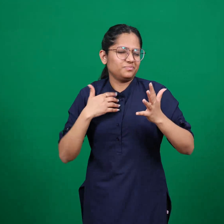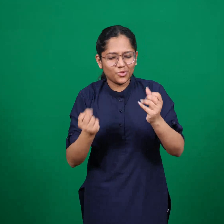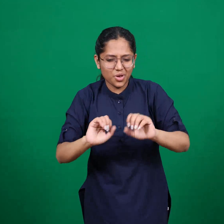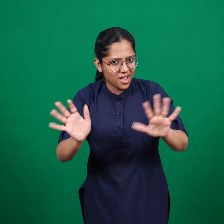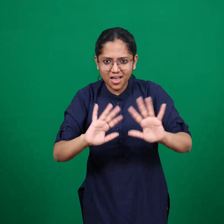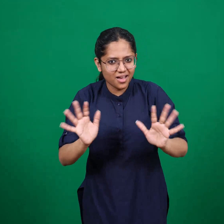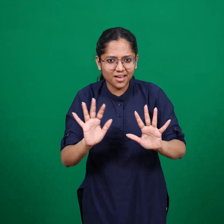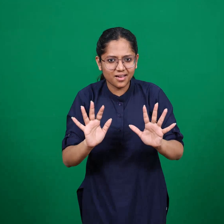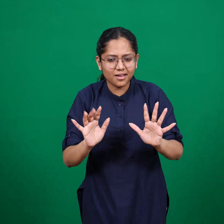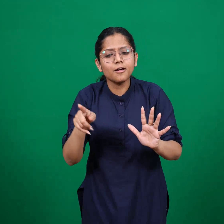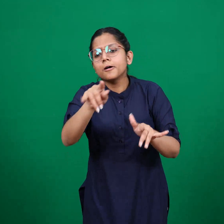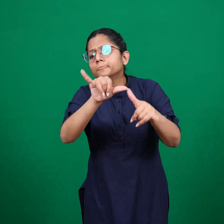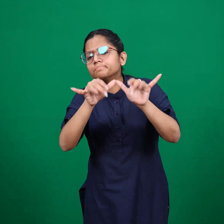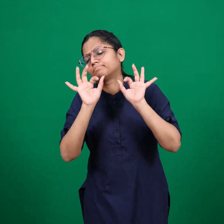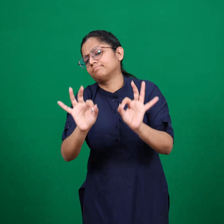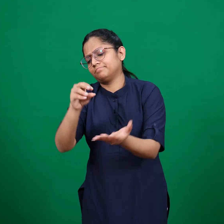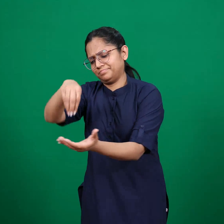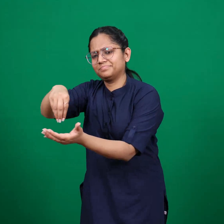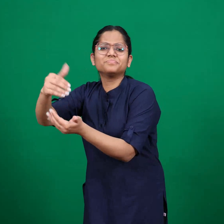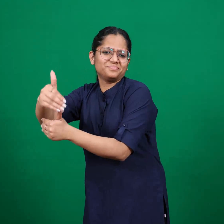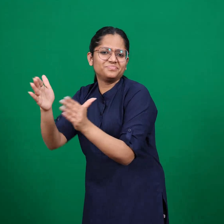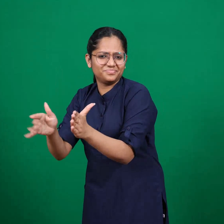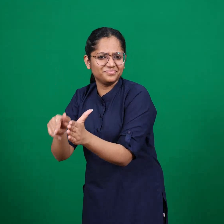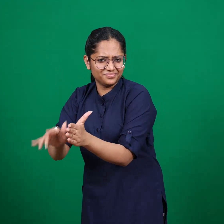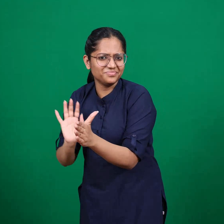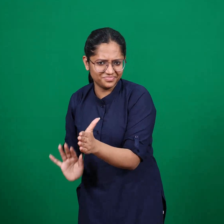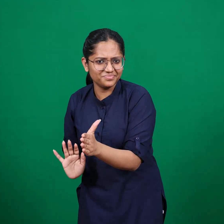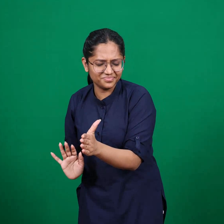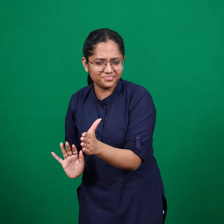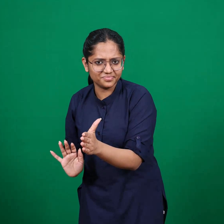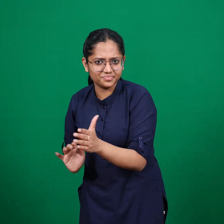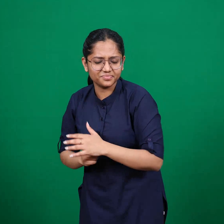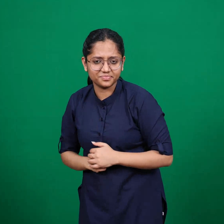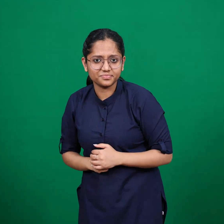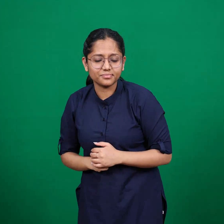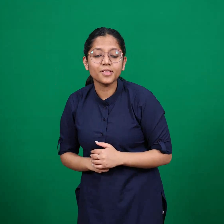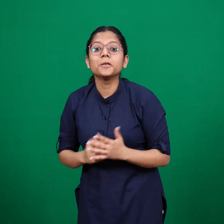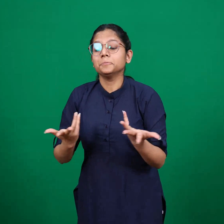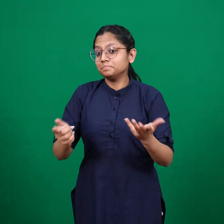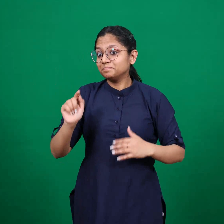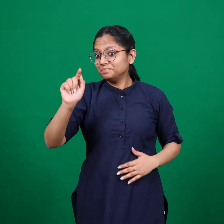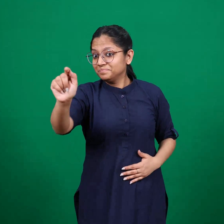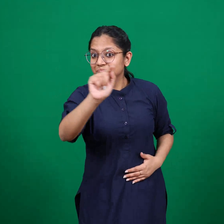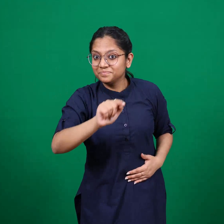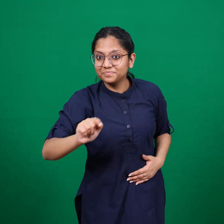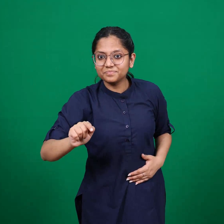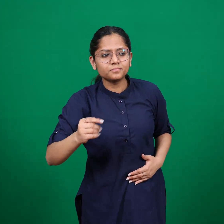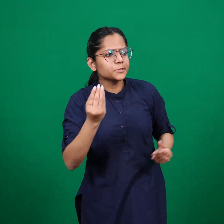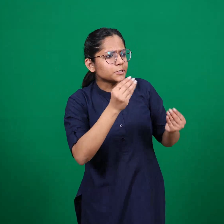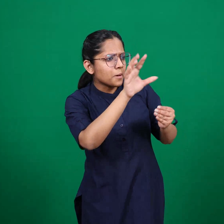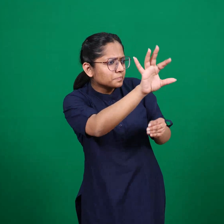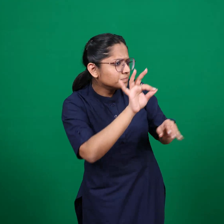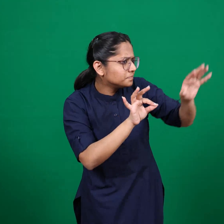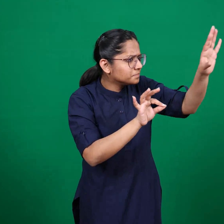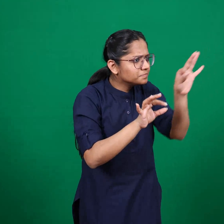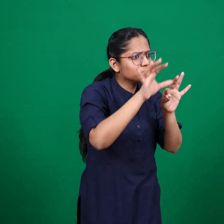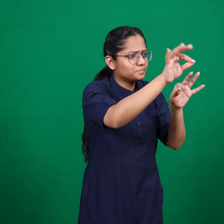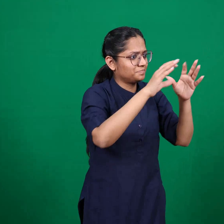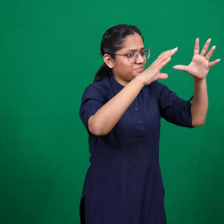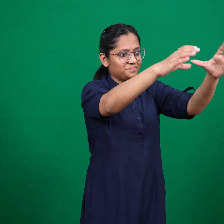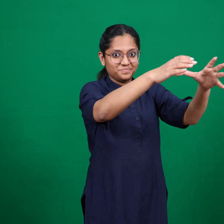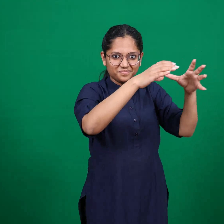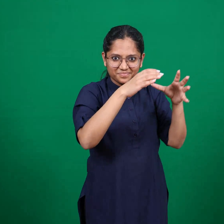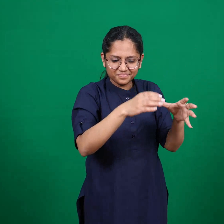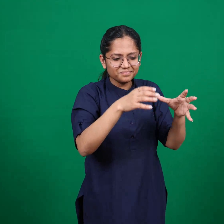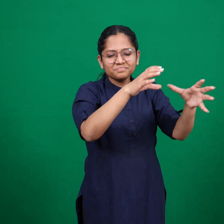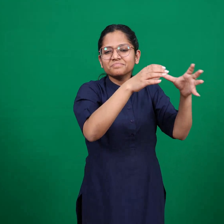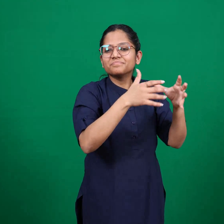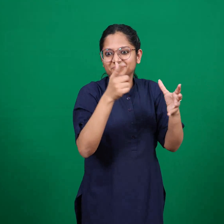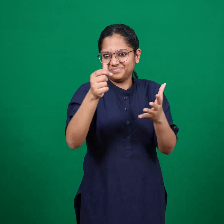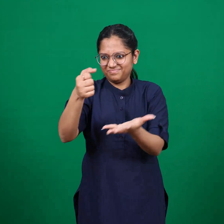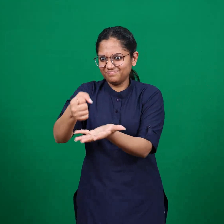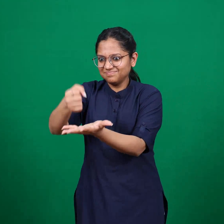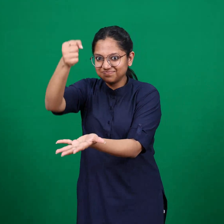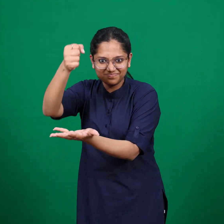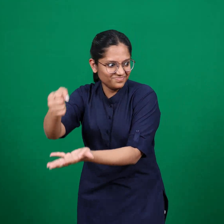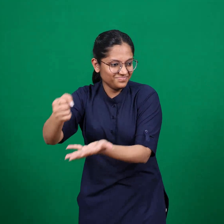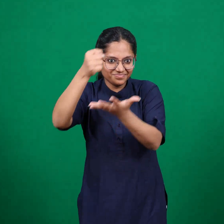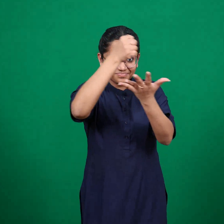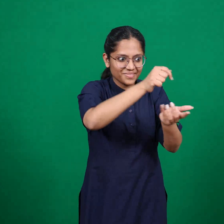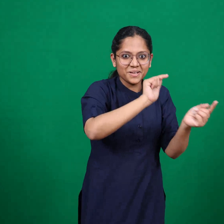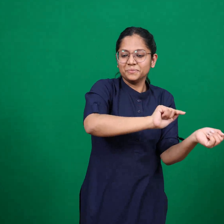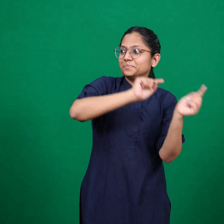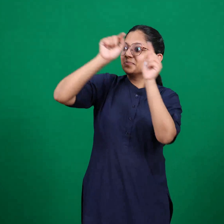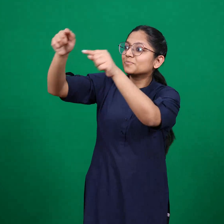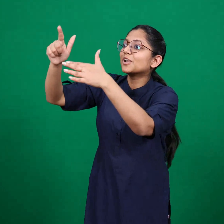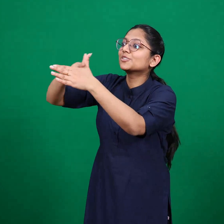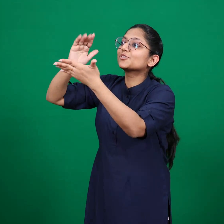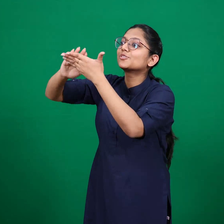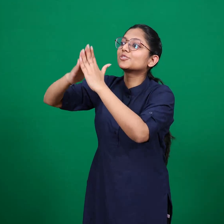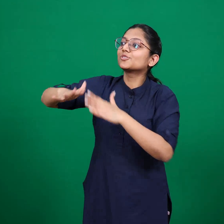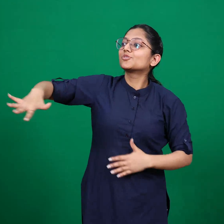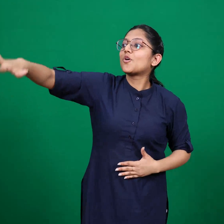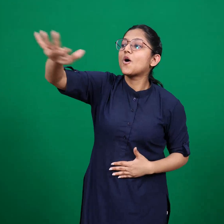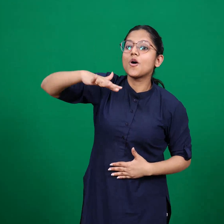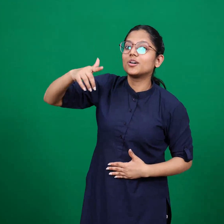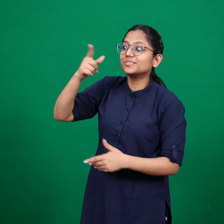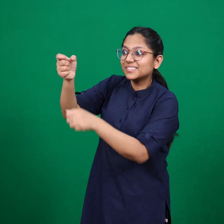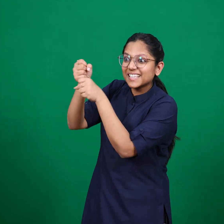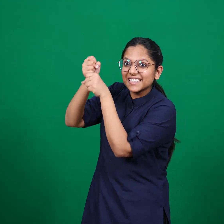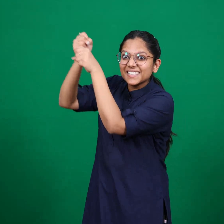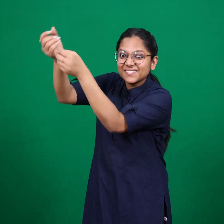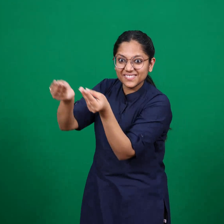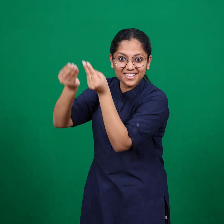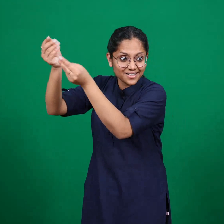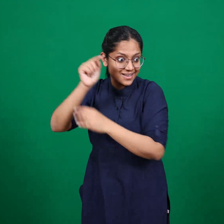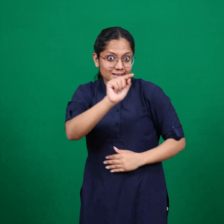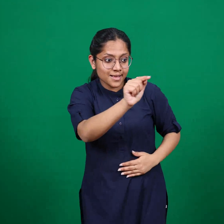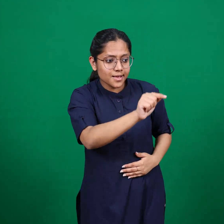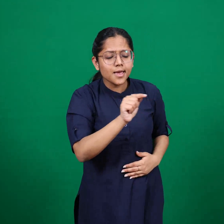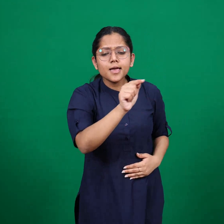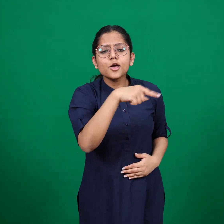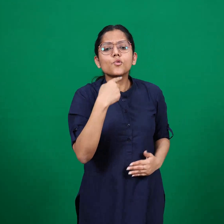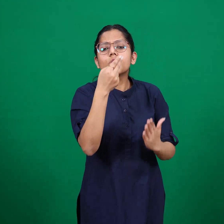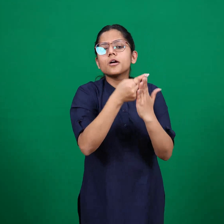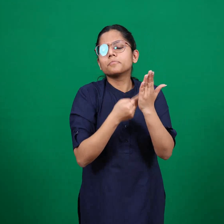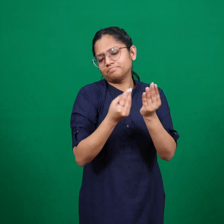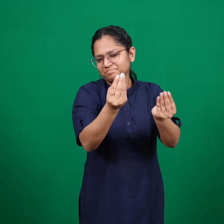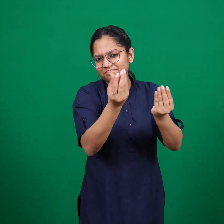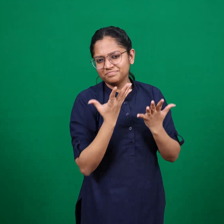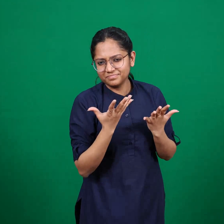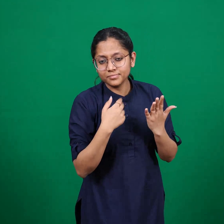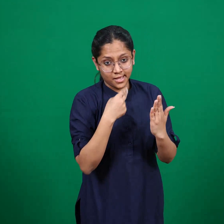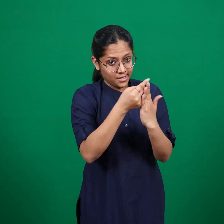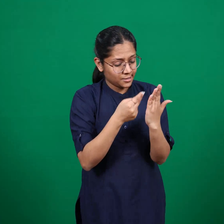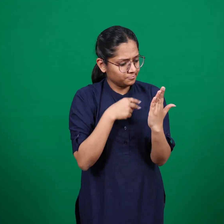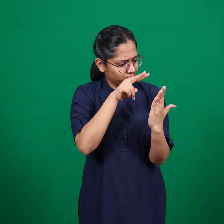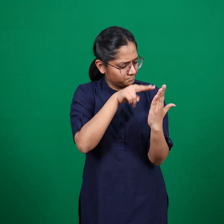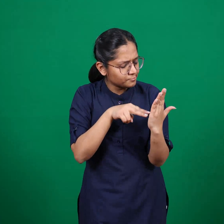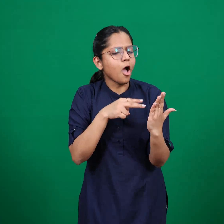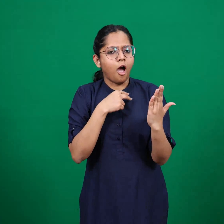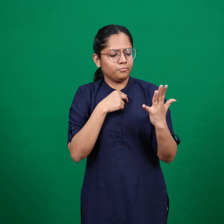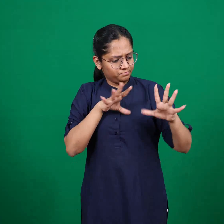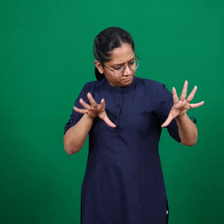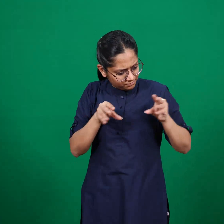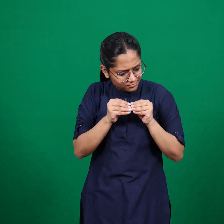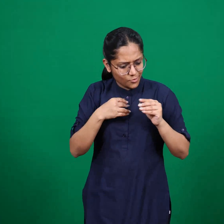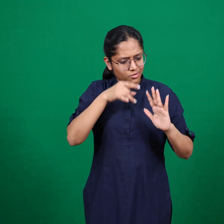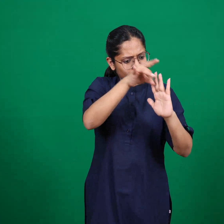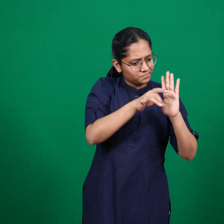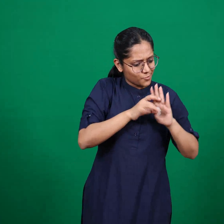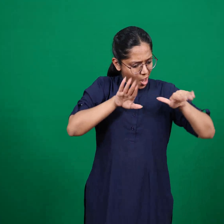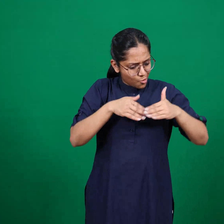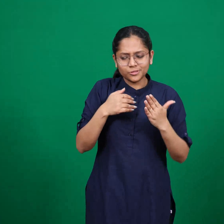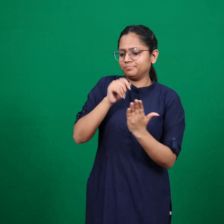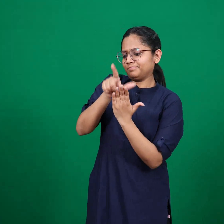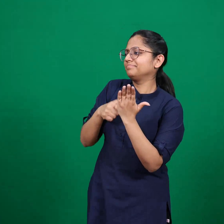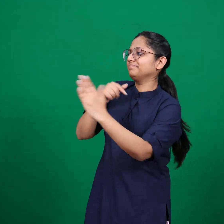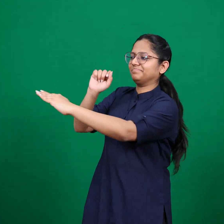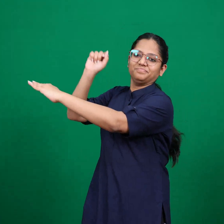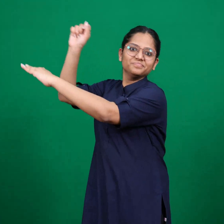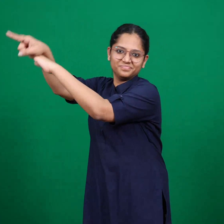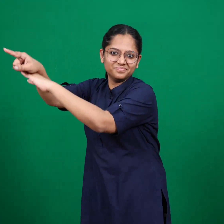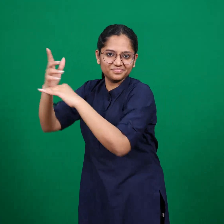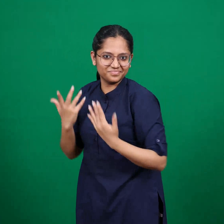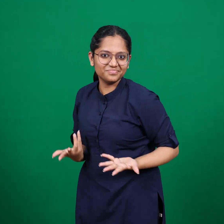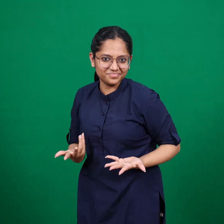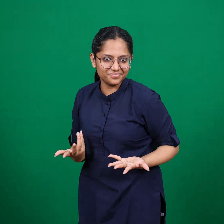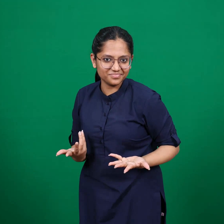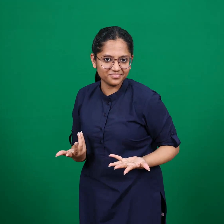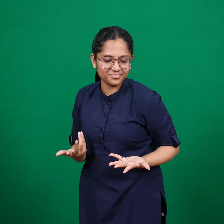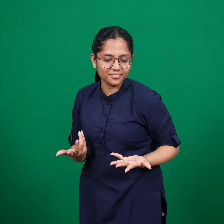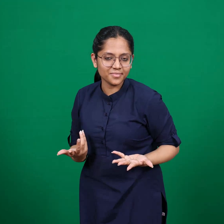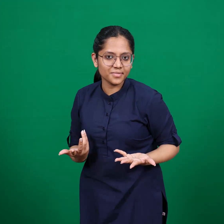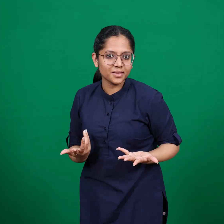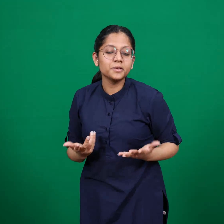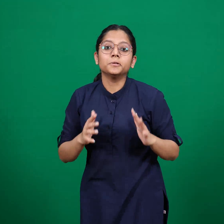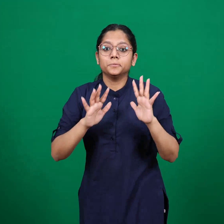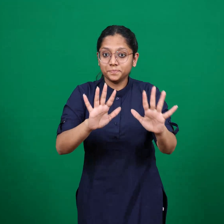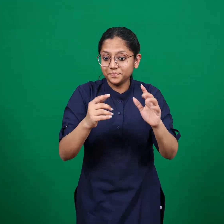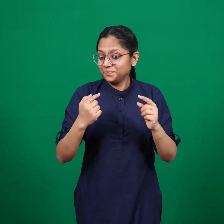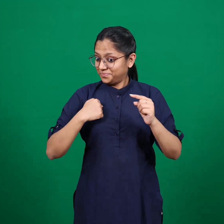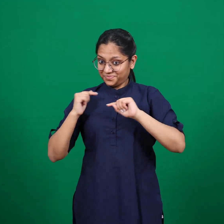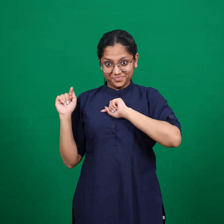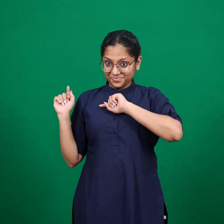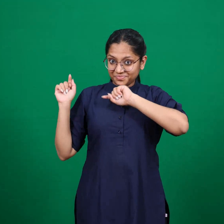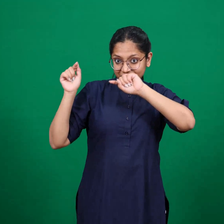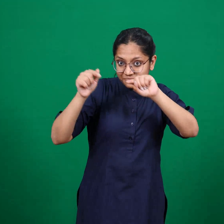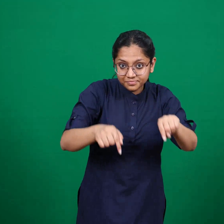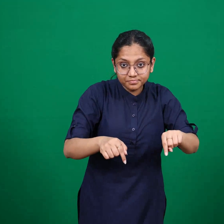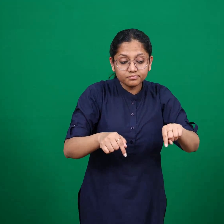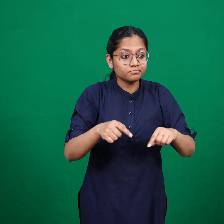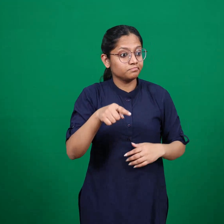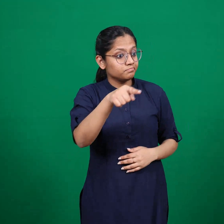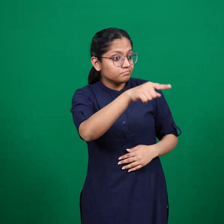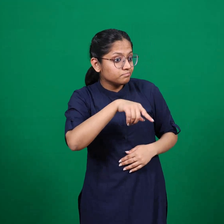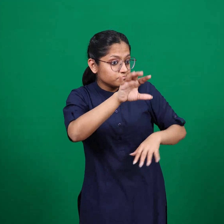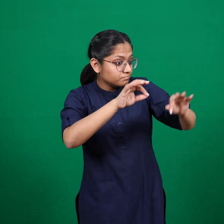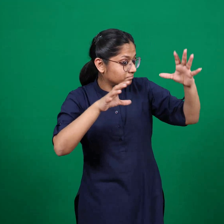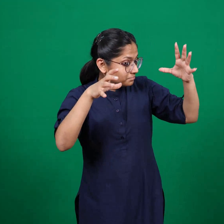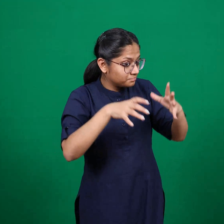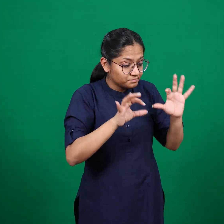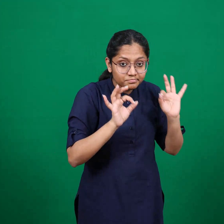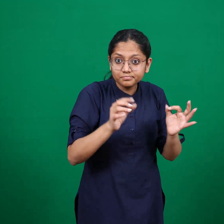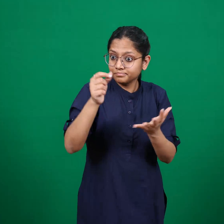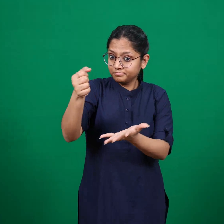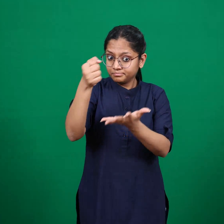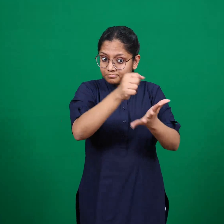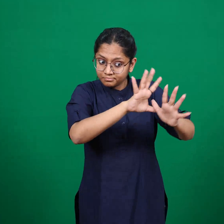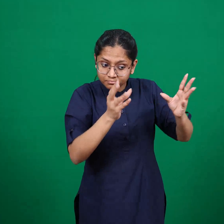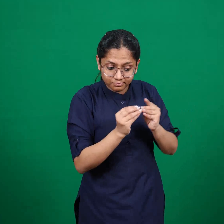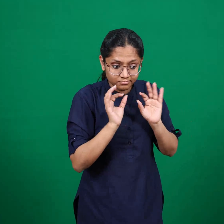Then, on my arrival, I will send letters with those you recommend to carry your gift to Jerusalem.